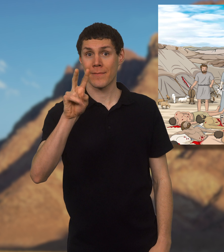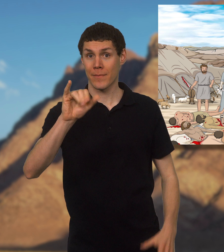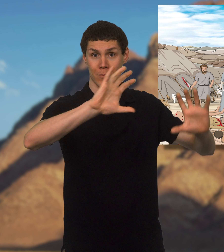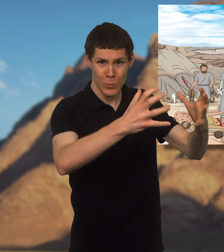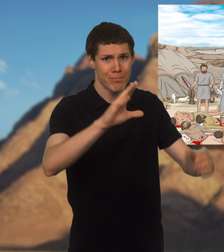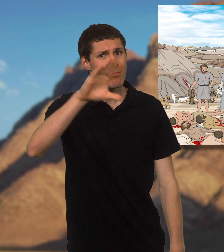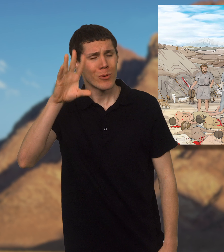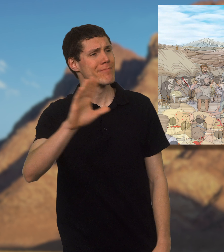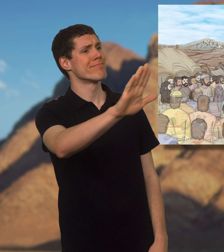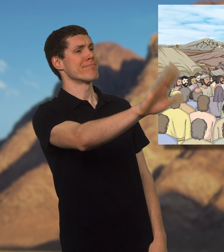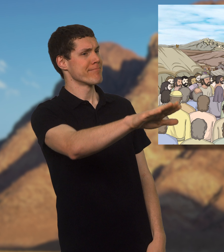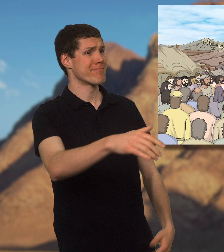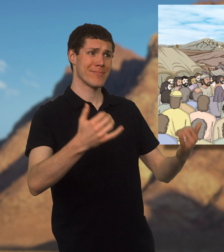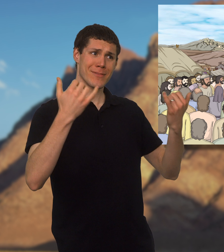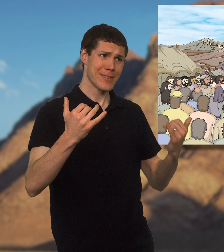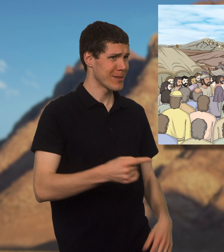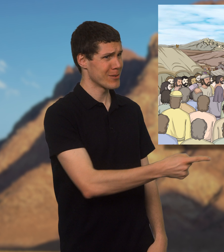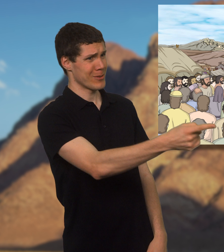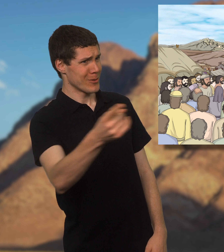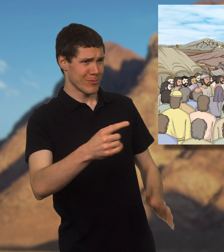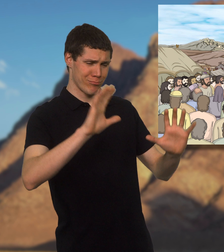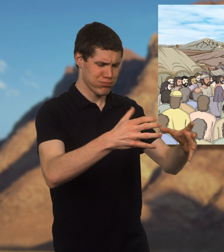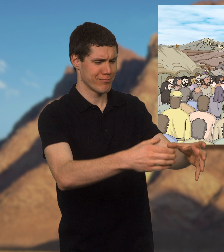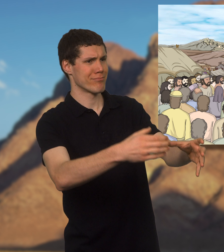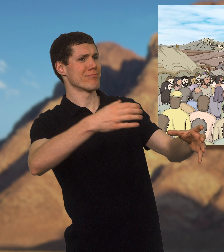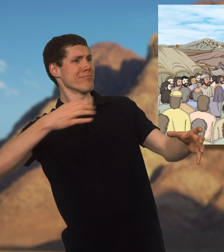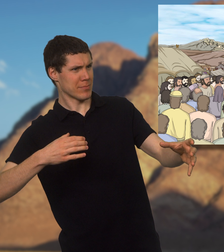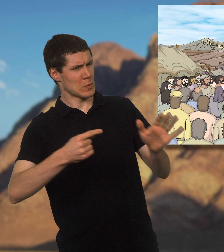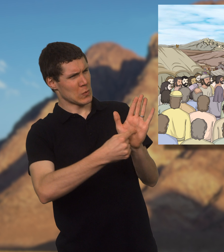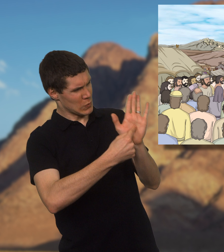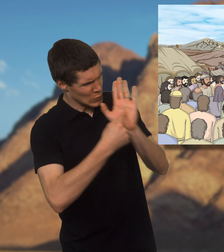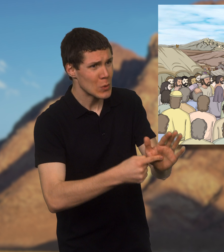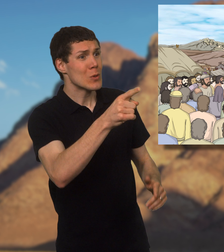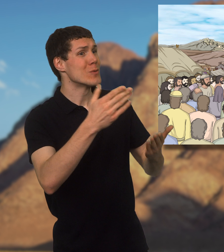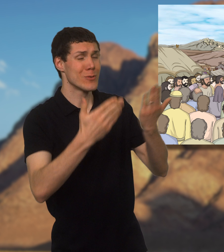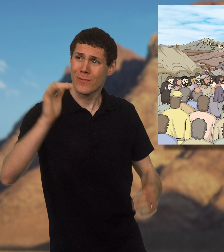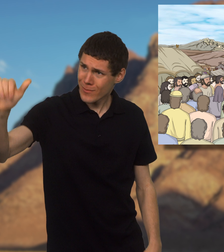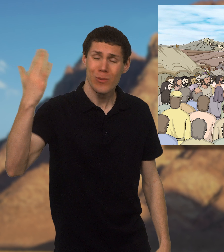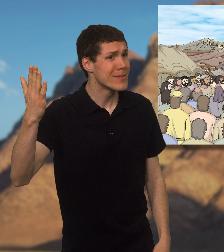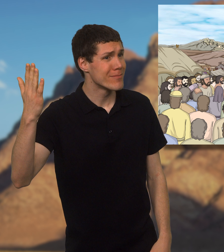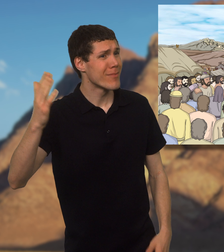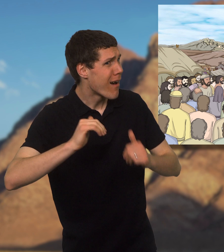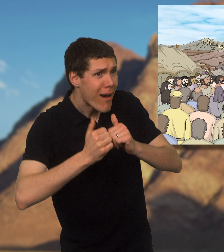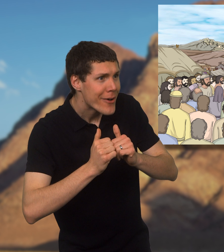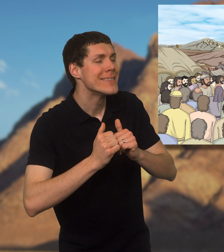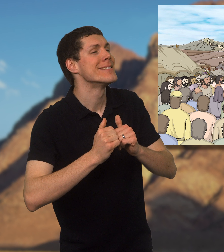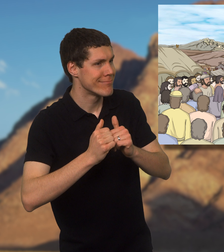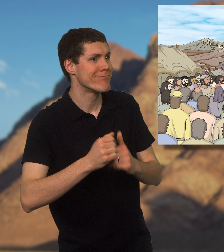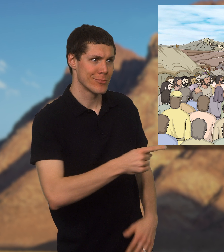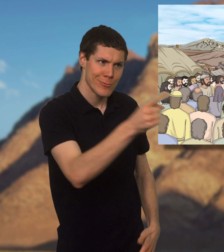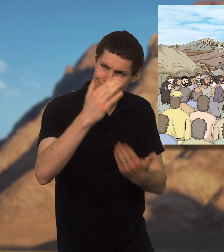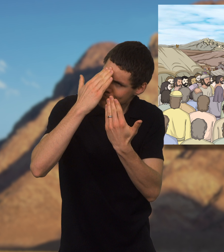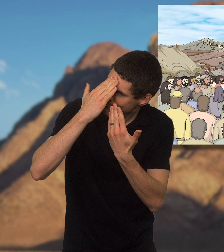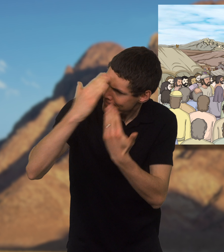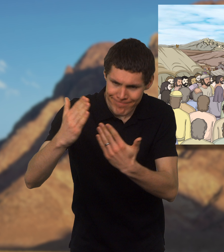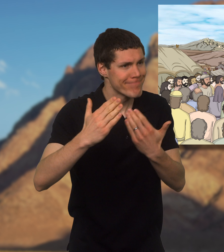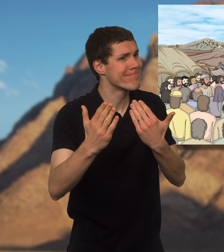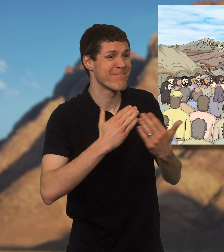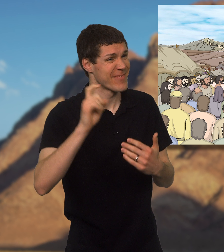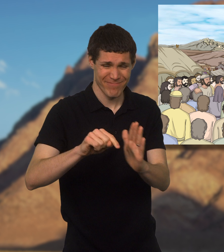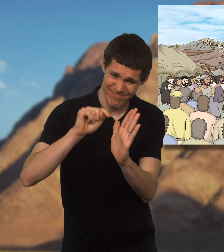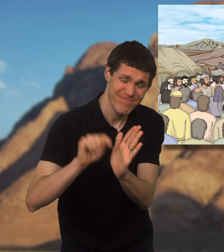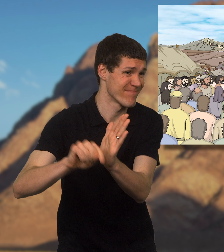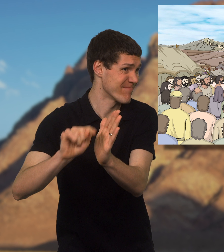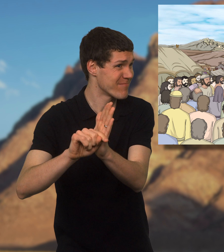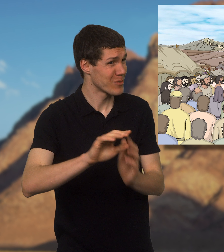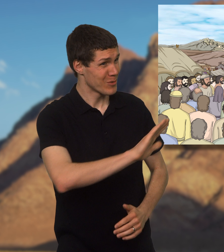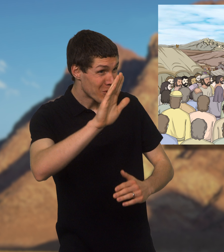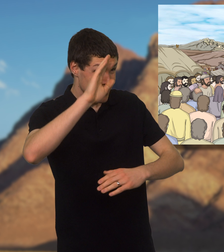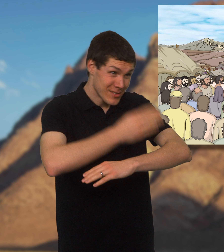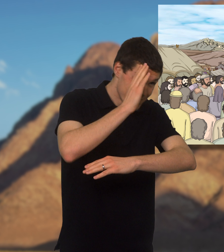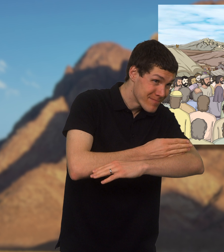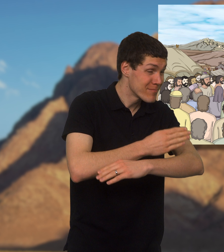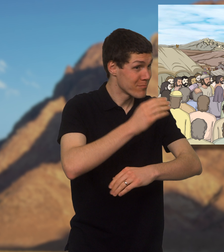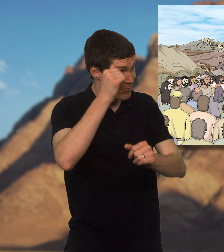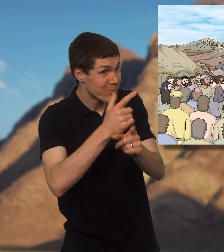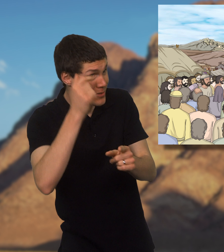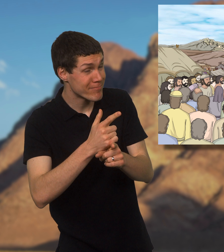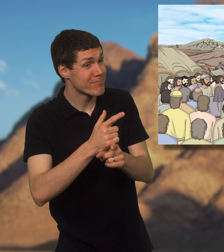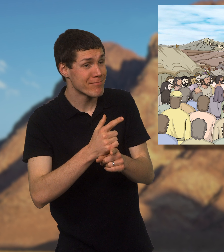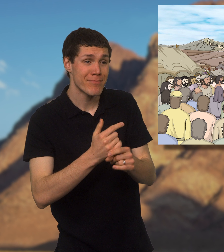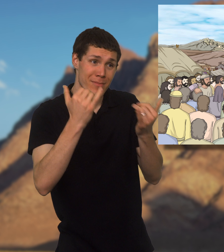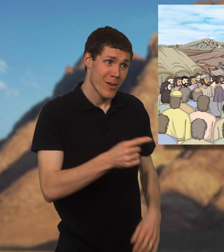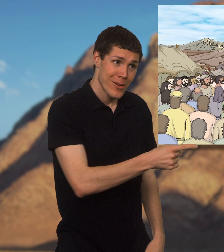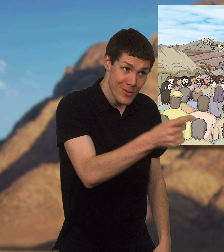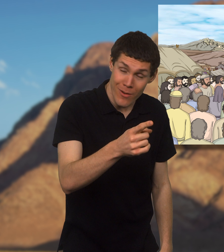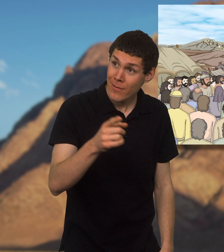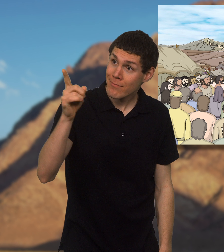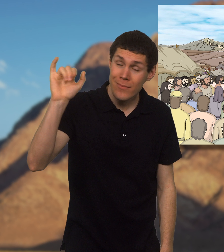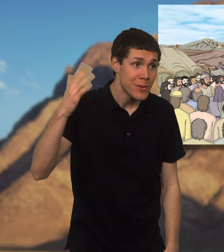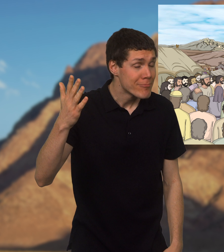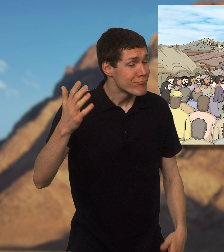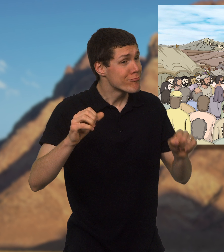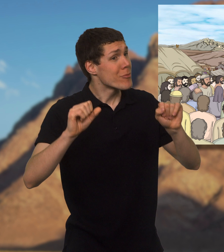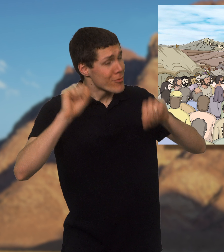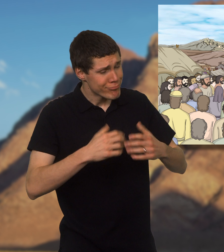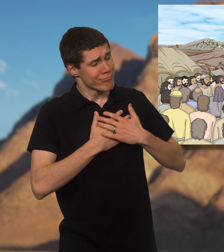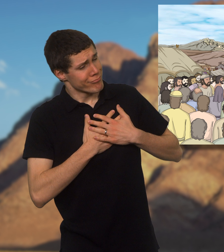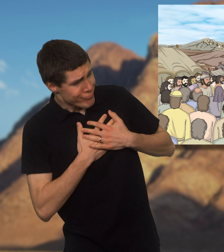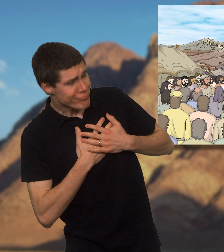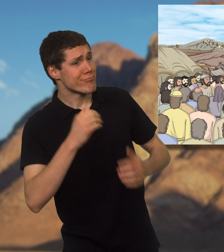Afterward, Moses said, “Today you have been ordained for service to the LORD, since each man went against his son and his brother;